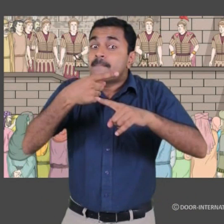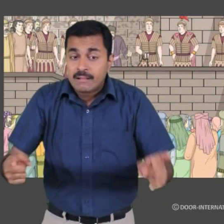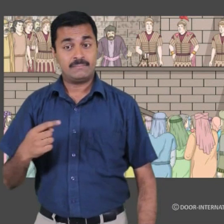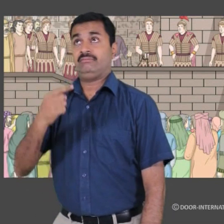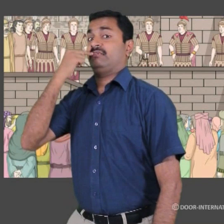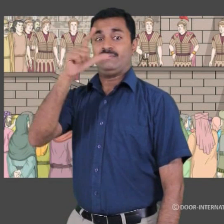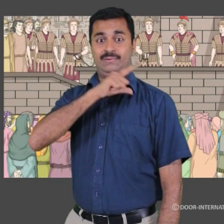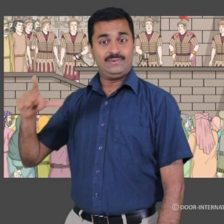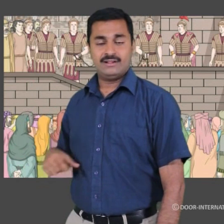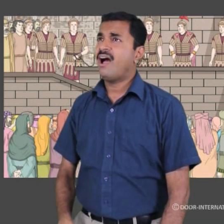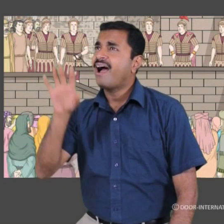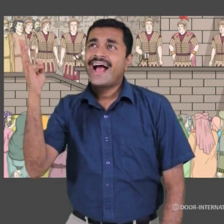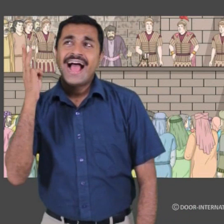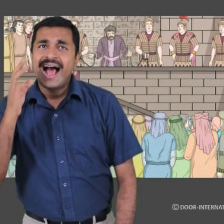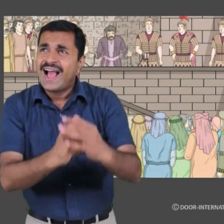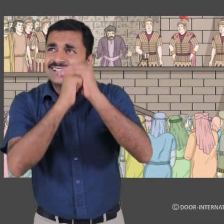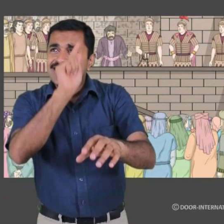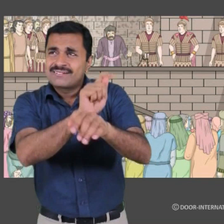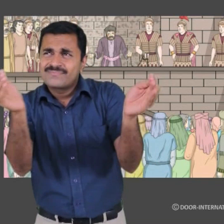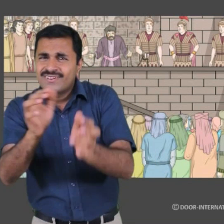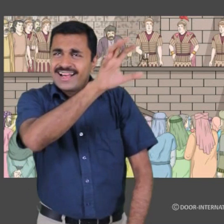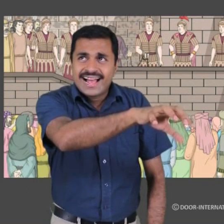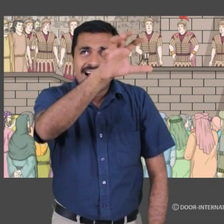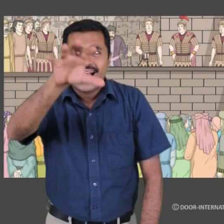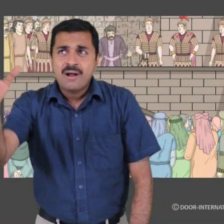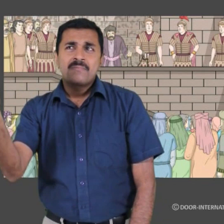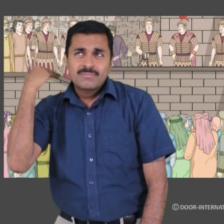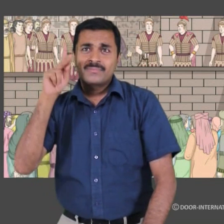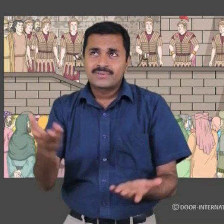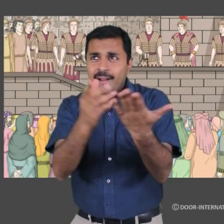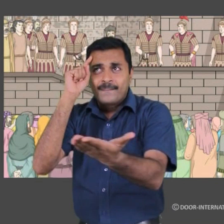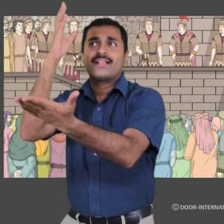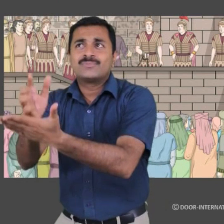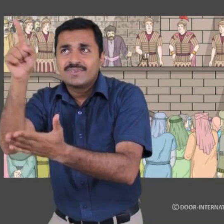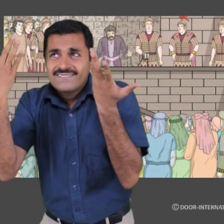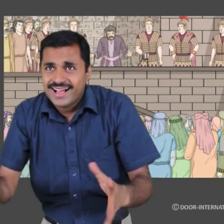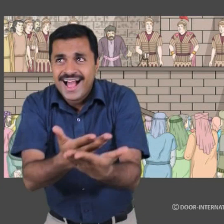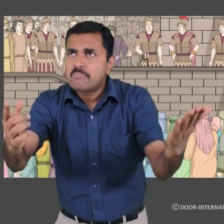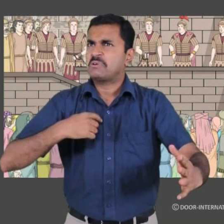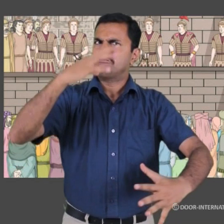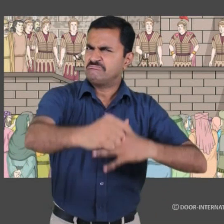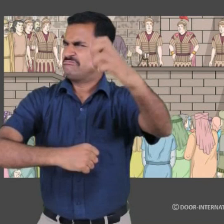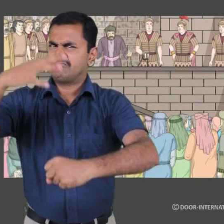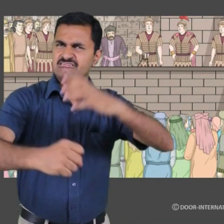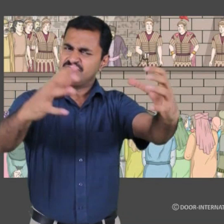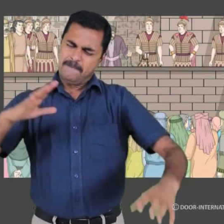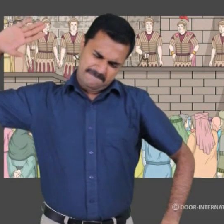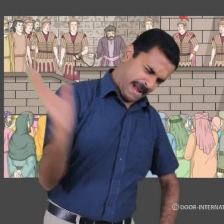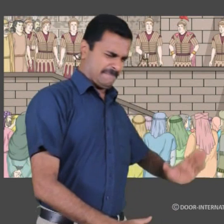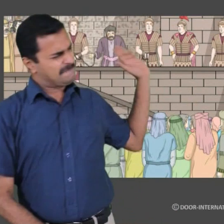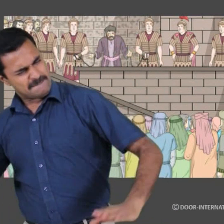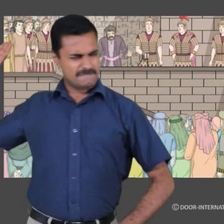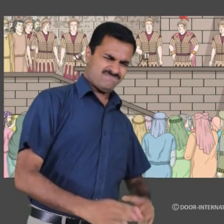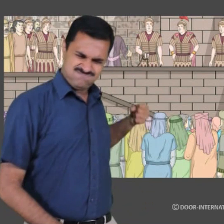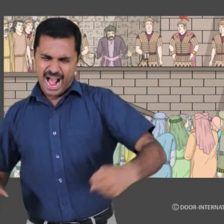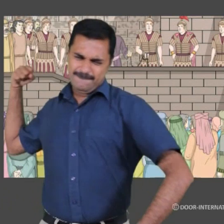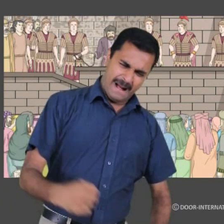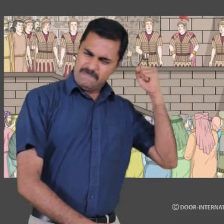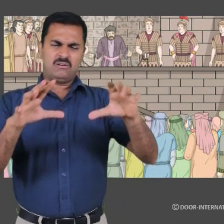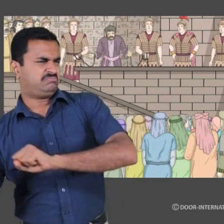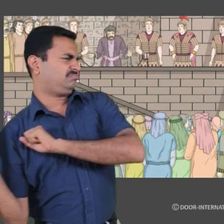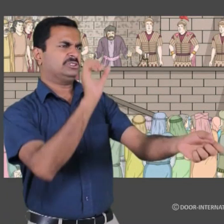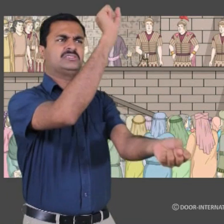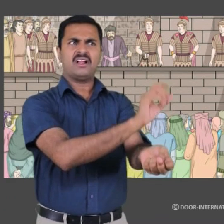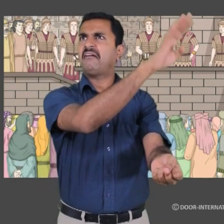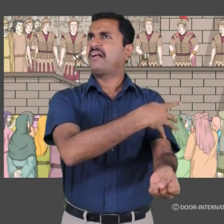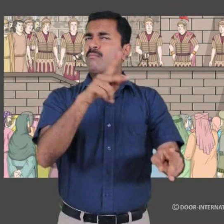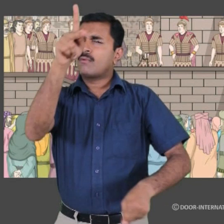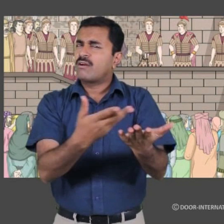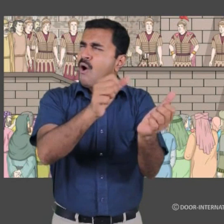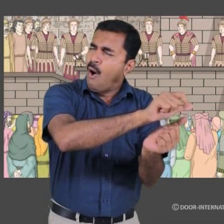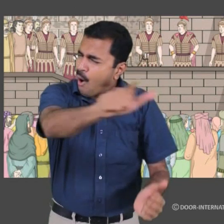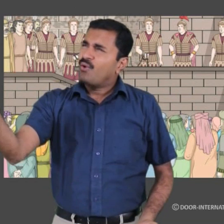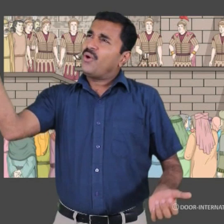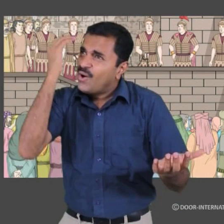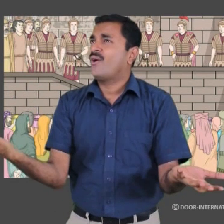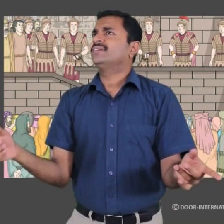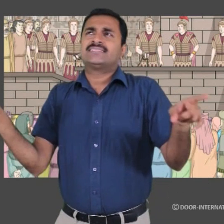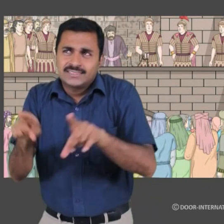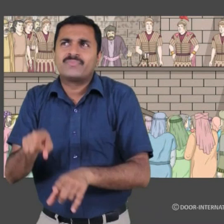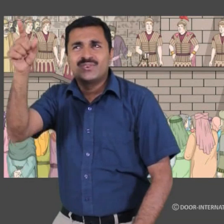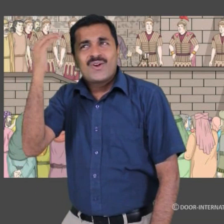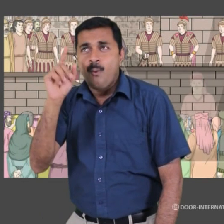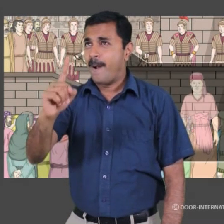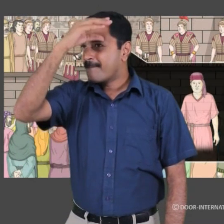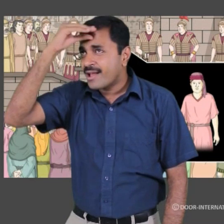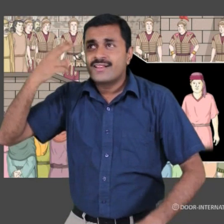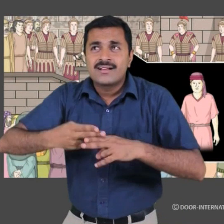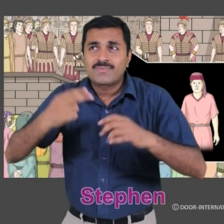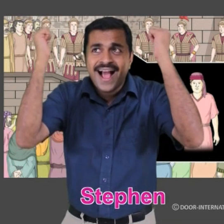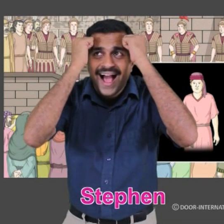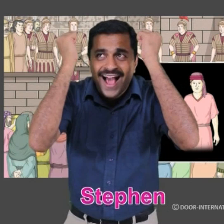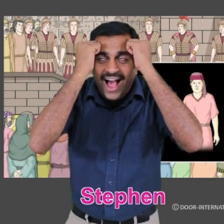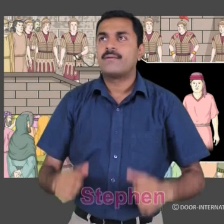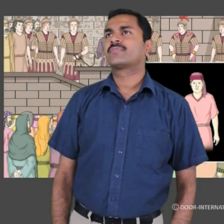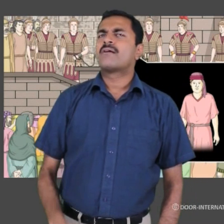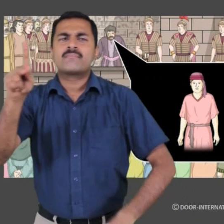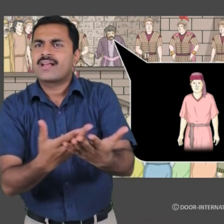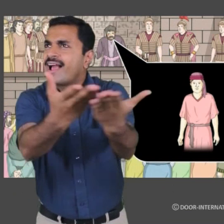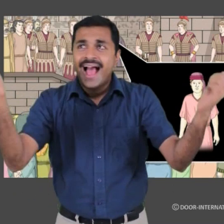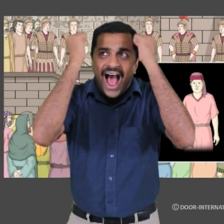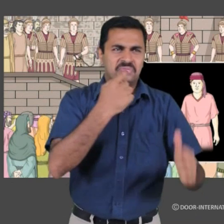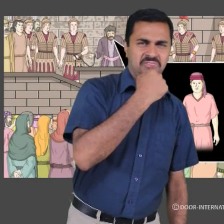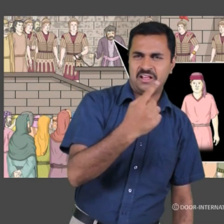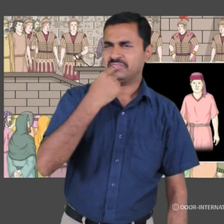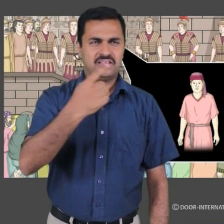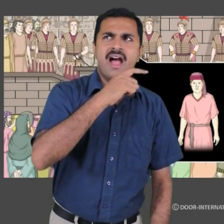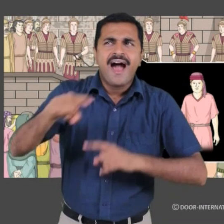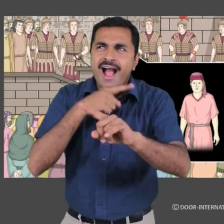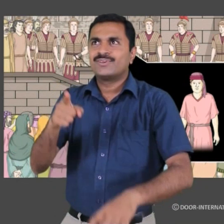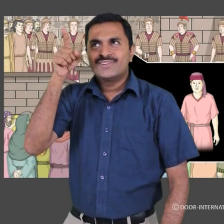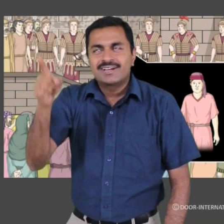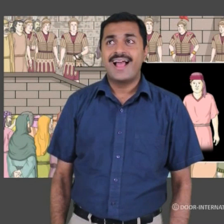Leave Jerusalem quickly, because the people here will not accept your testimony about Me.’